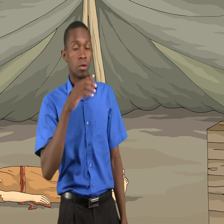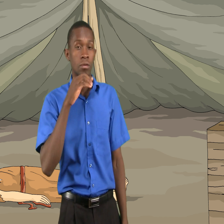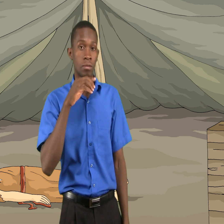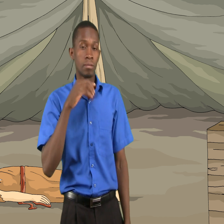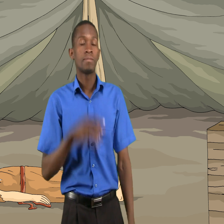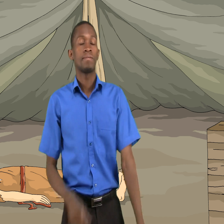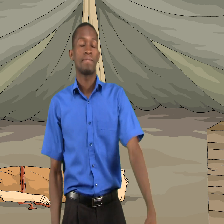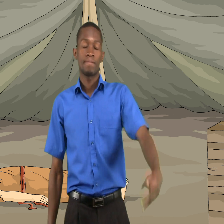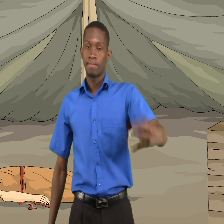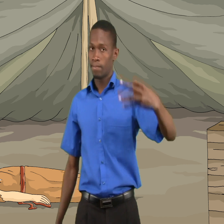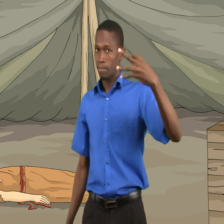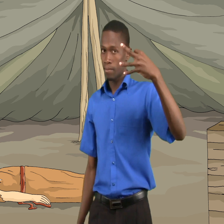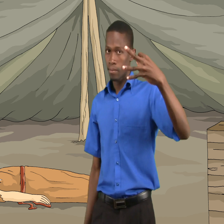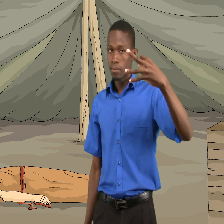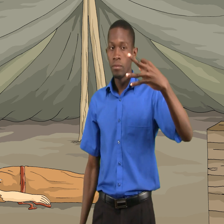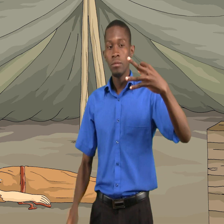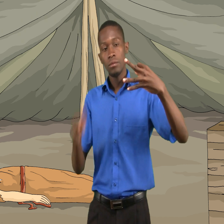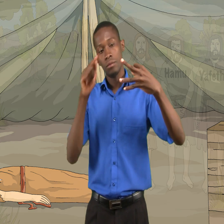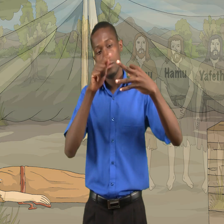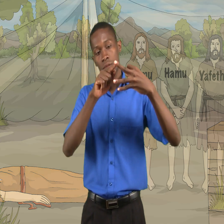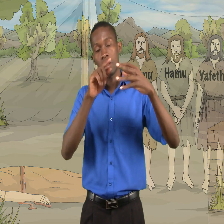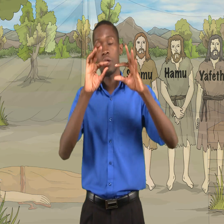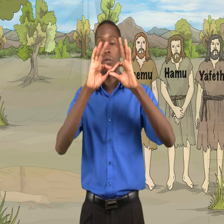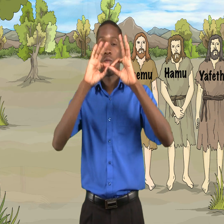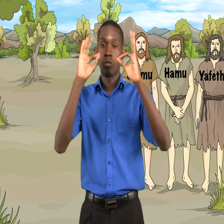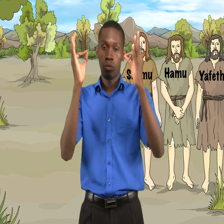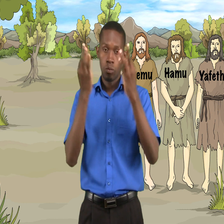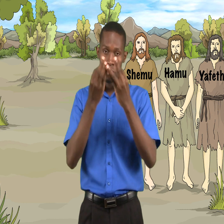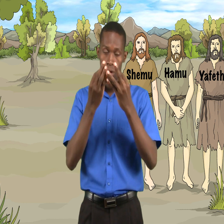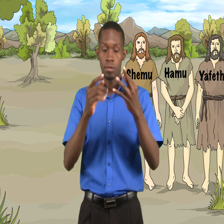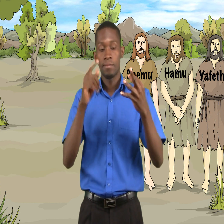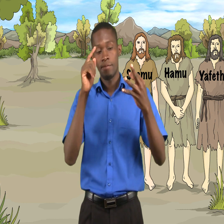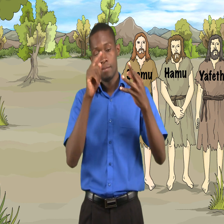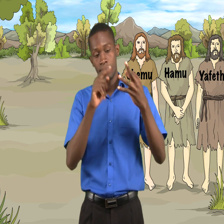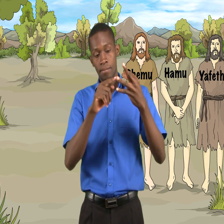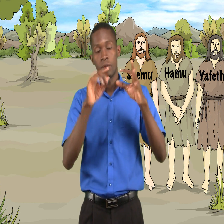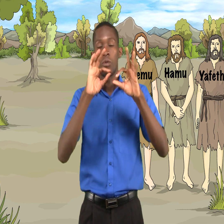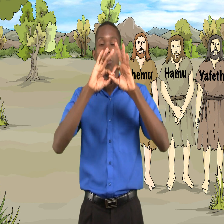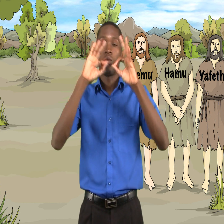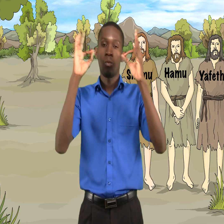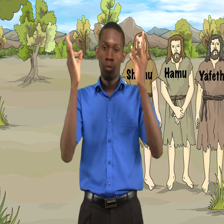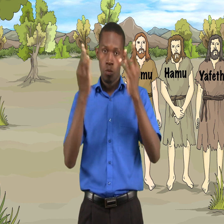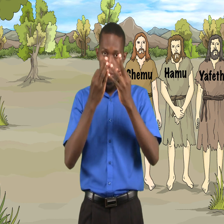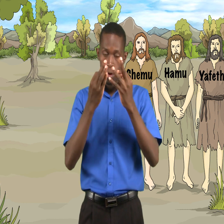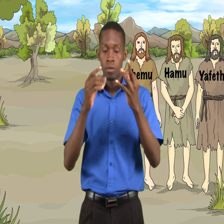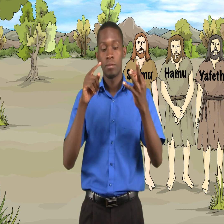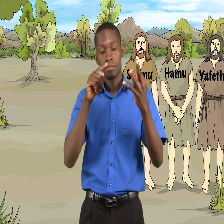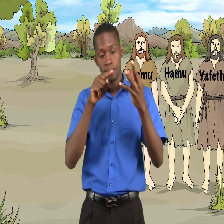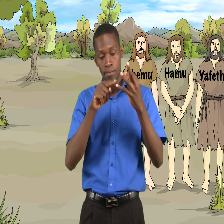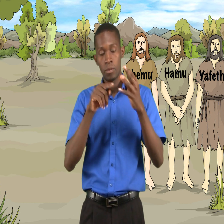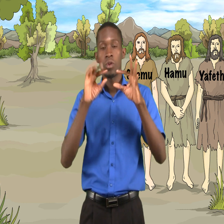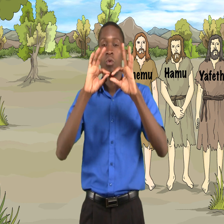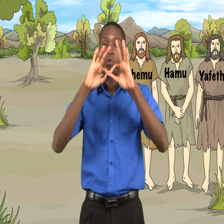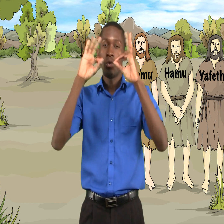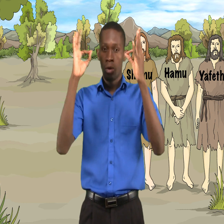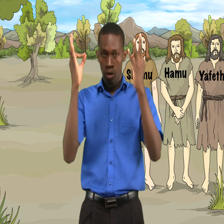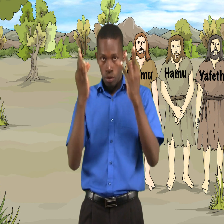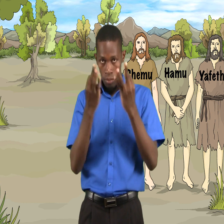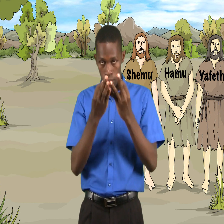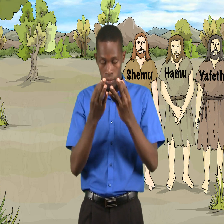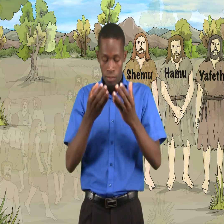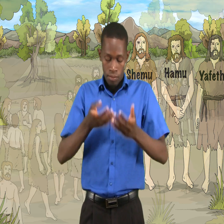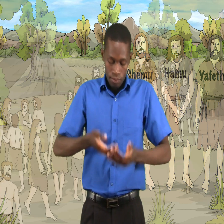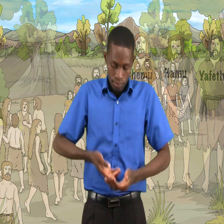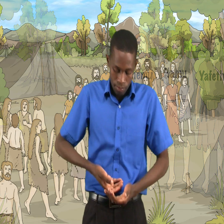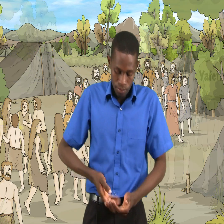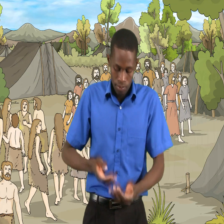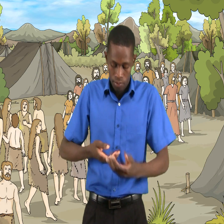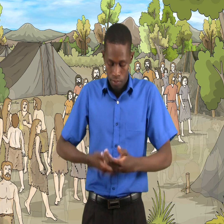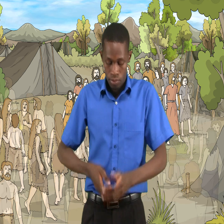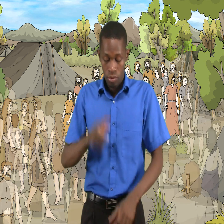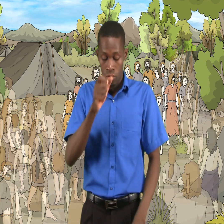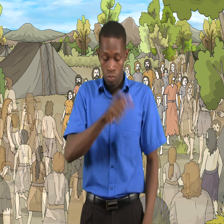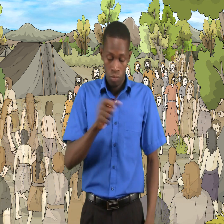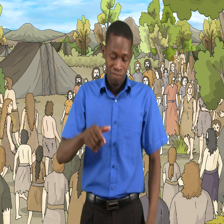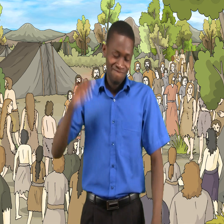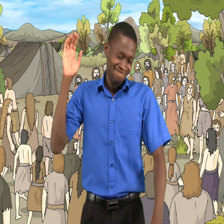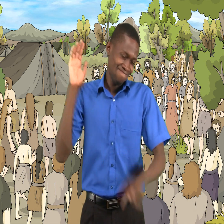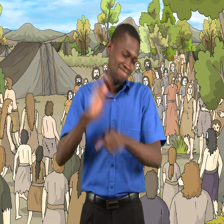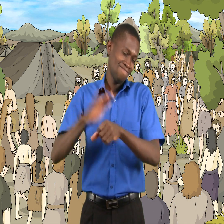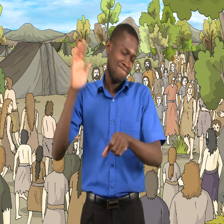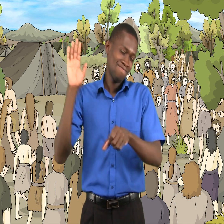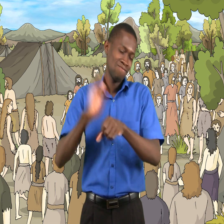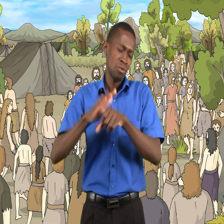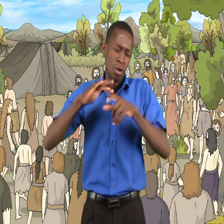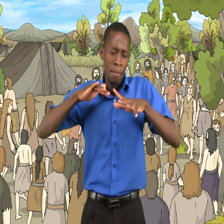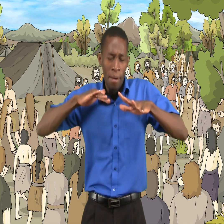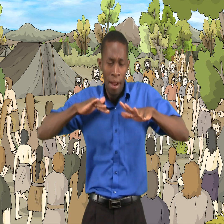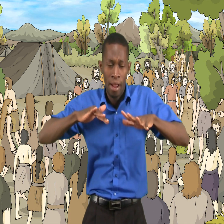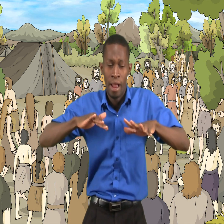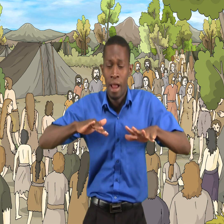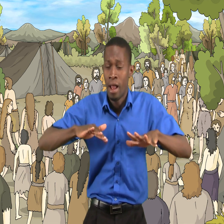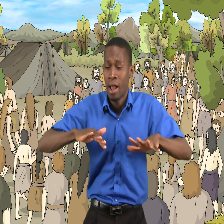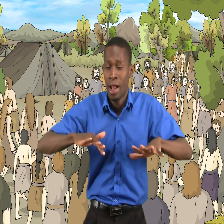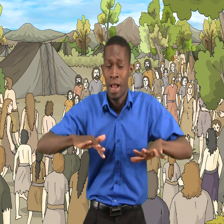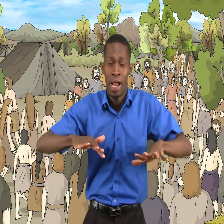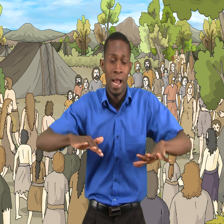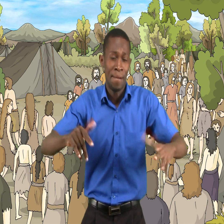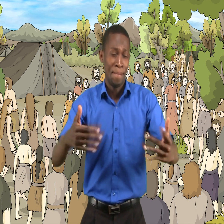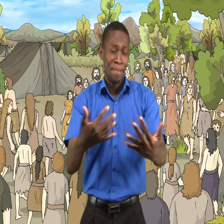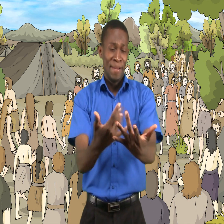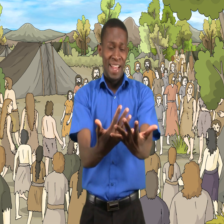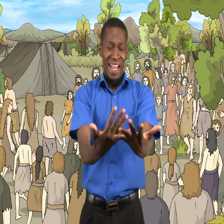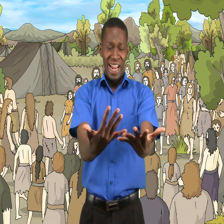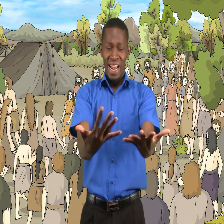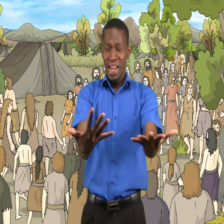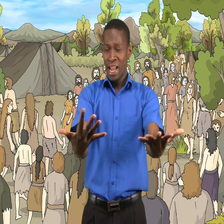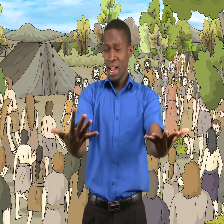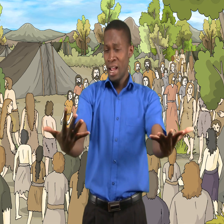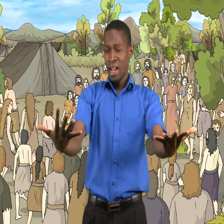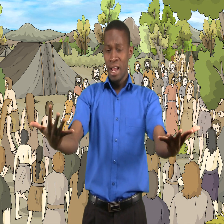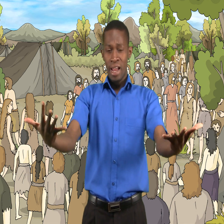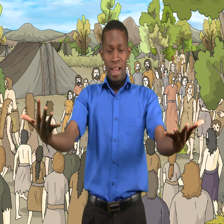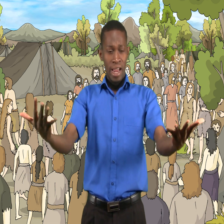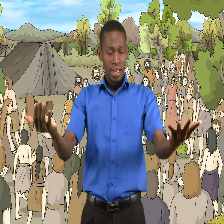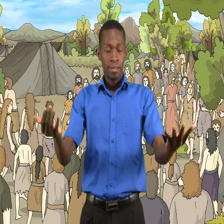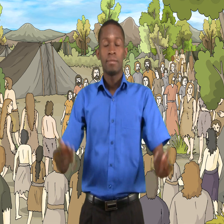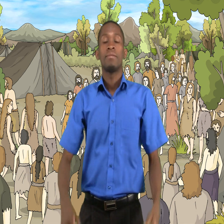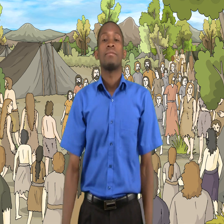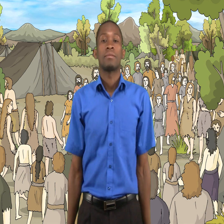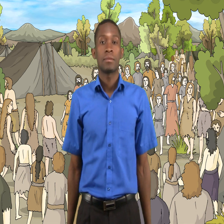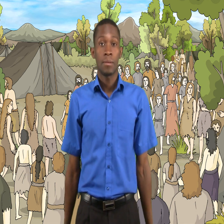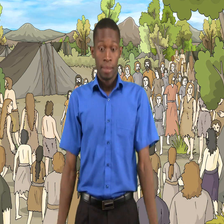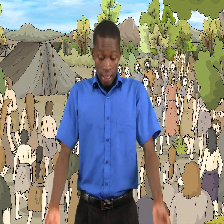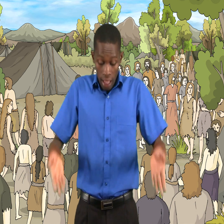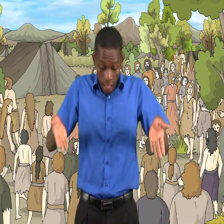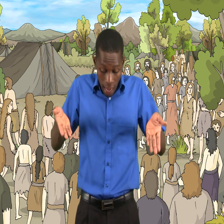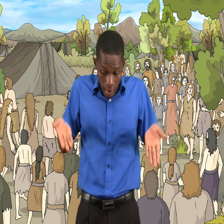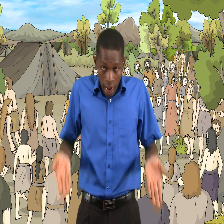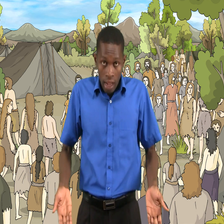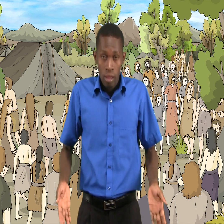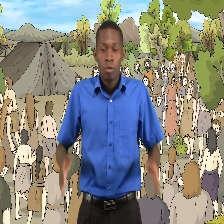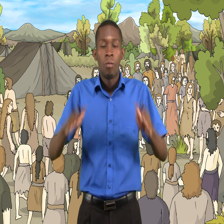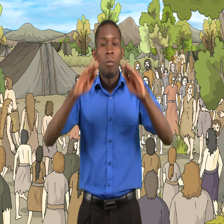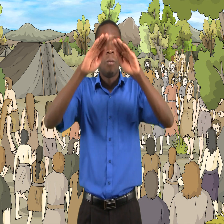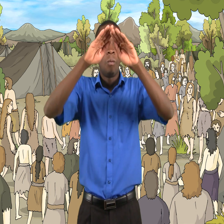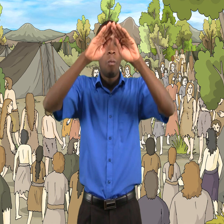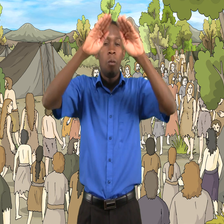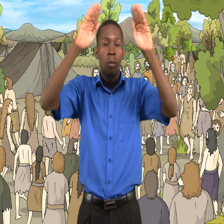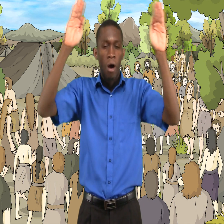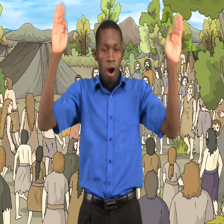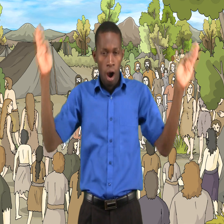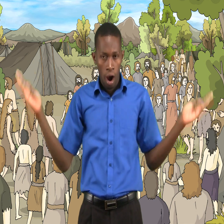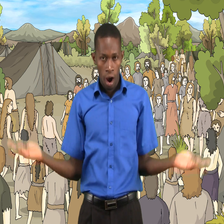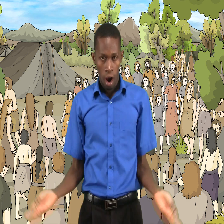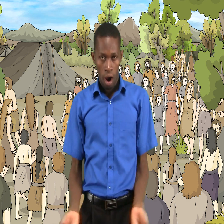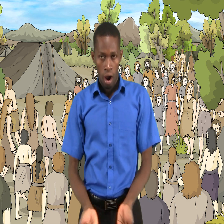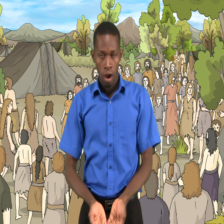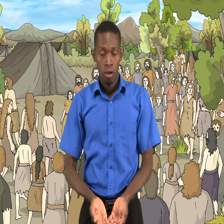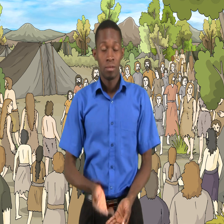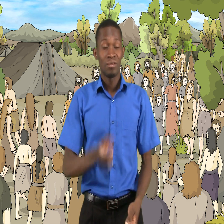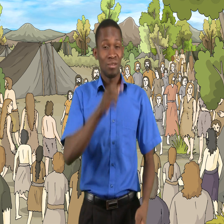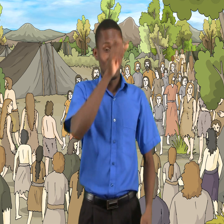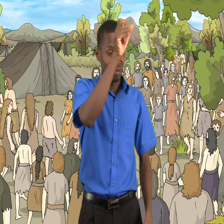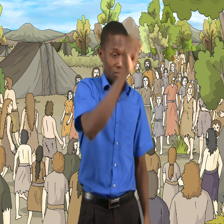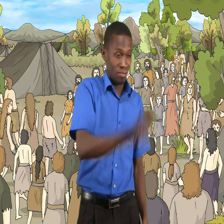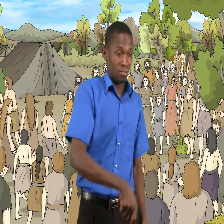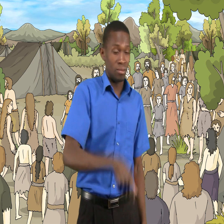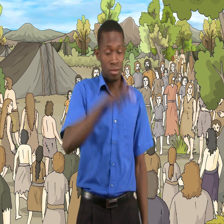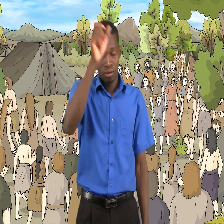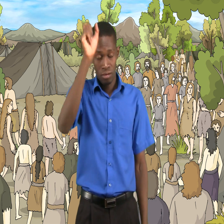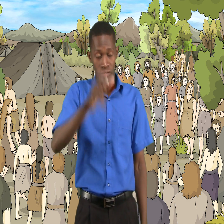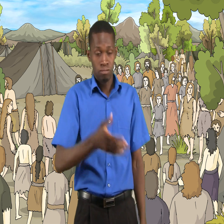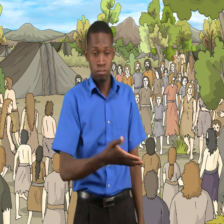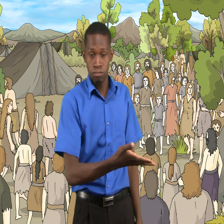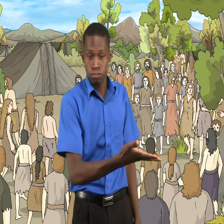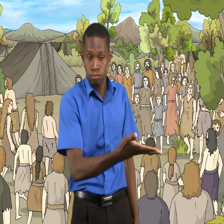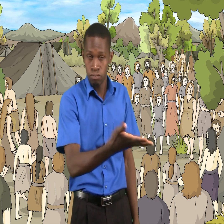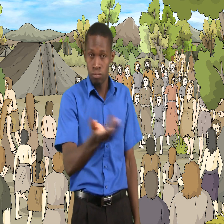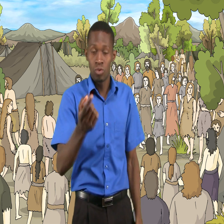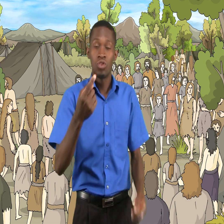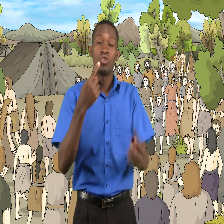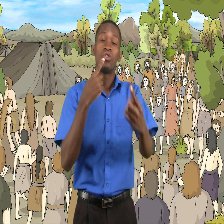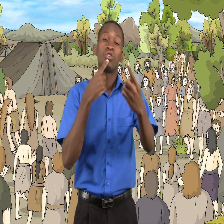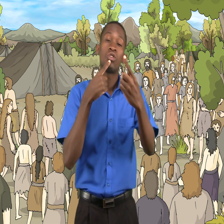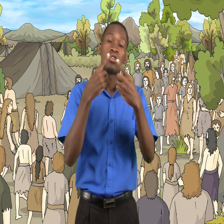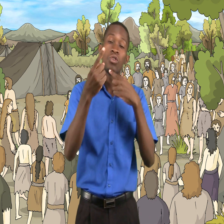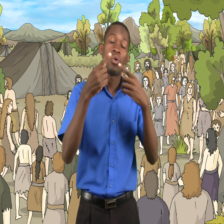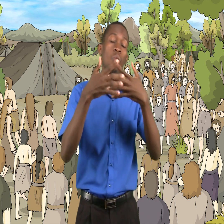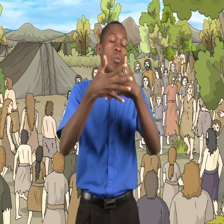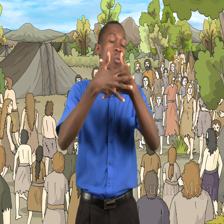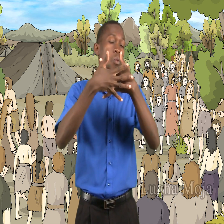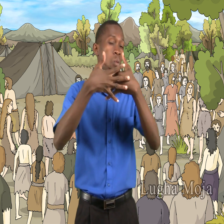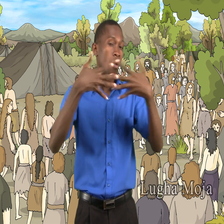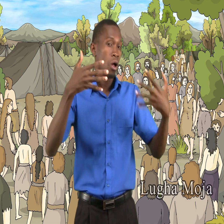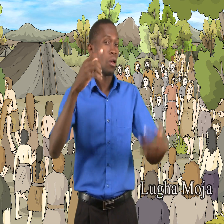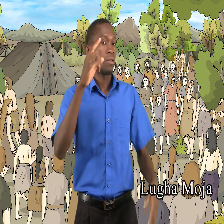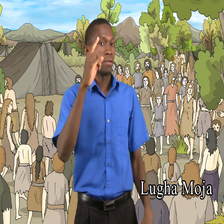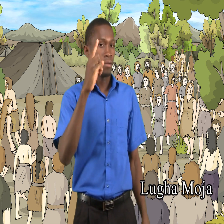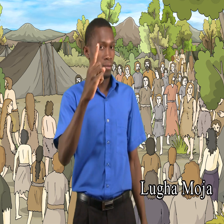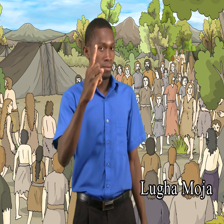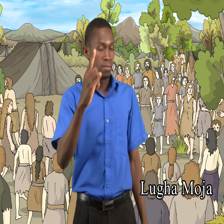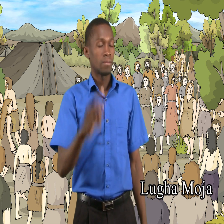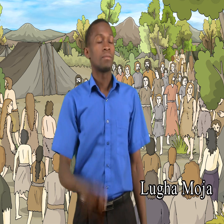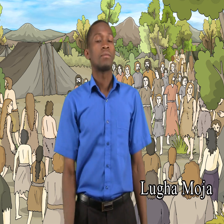All these are the clans of Noah’s sons, according to their generations and nations. From these the nations of the earth spread out after the flood.